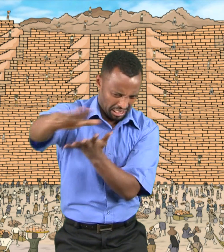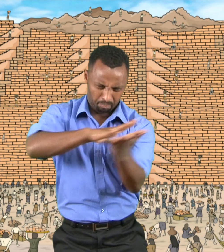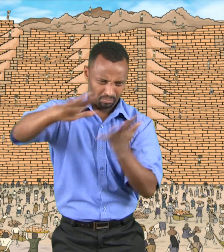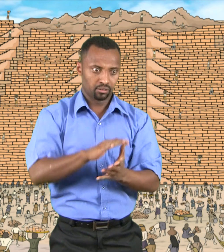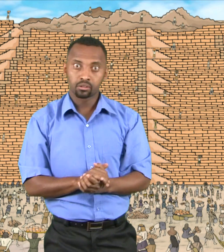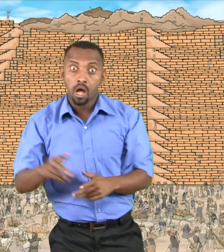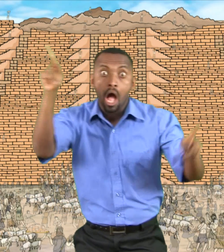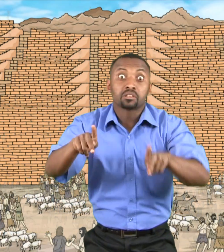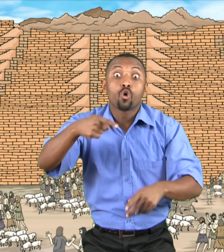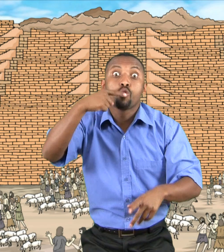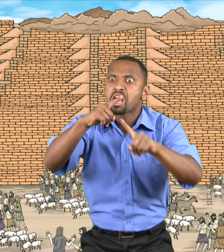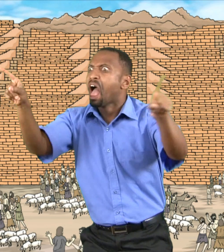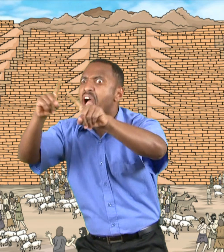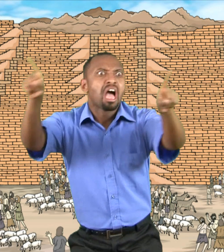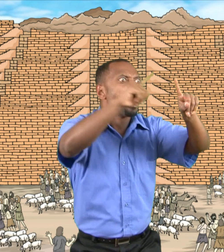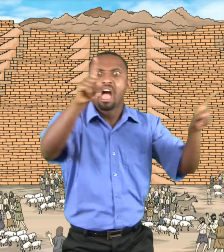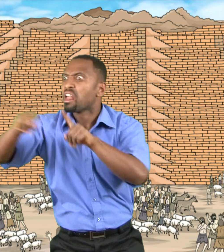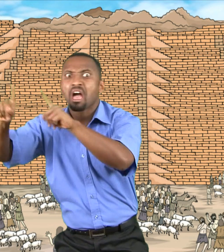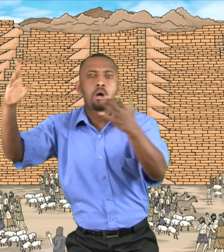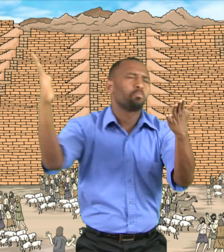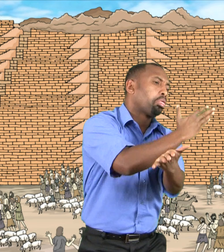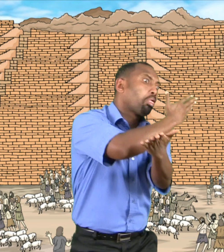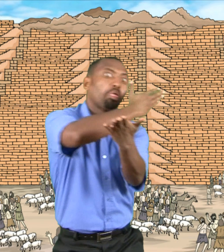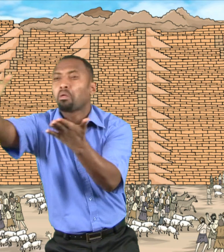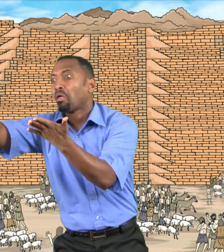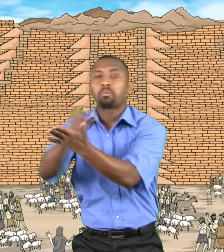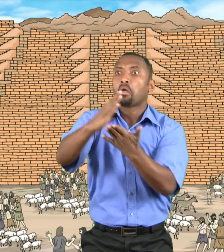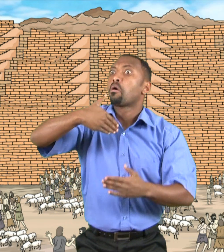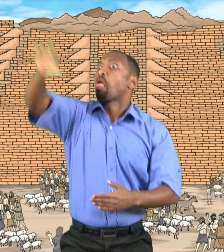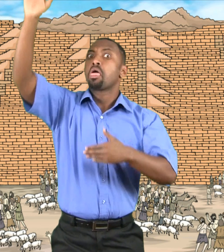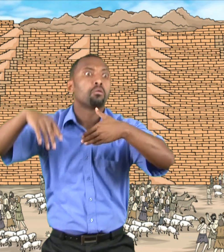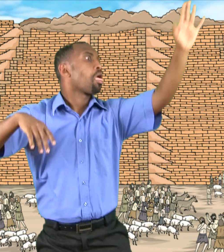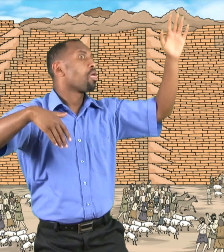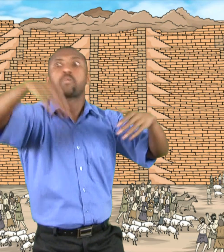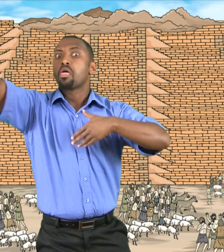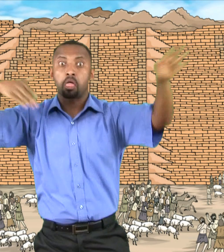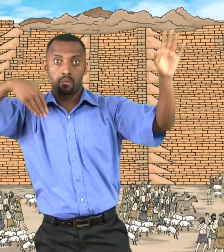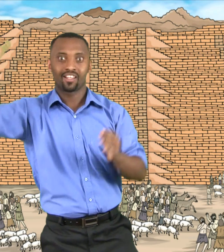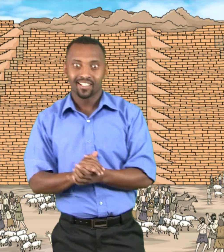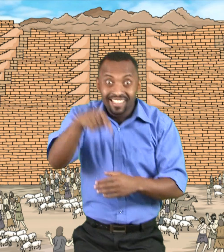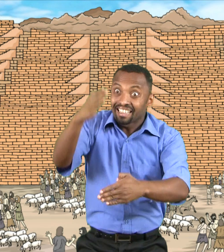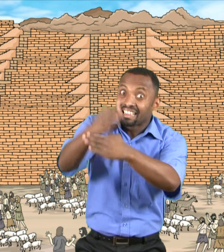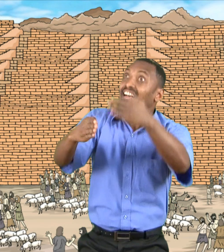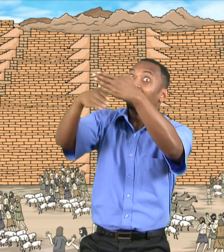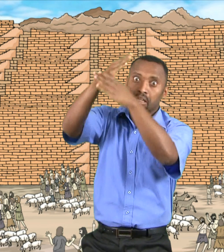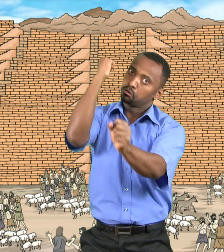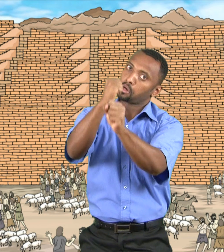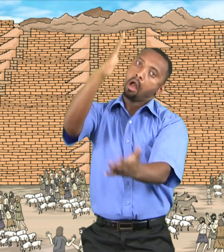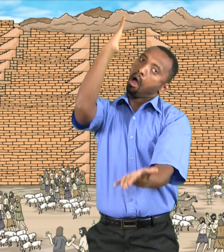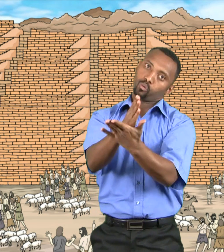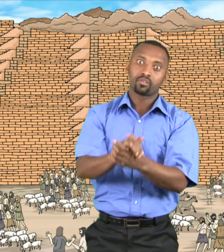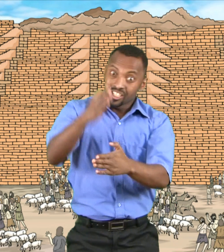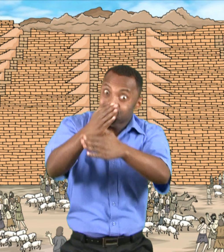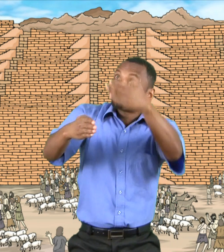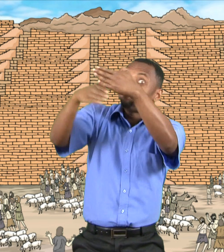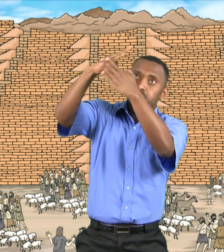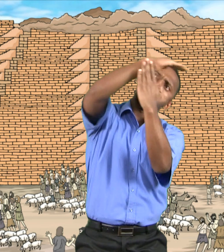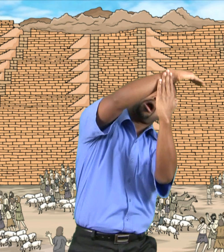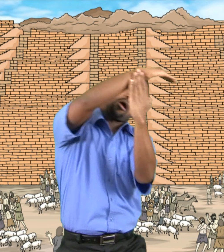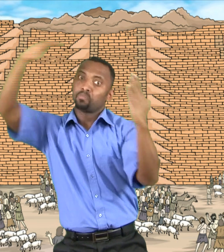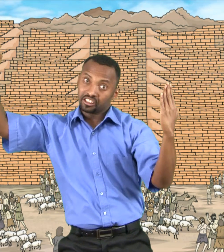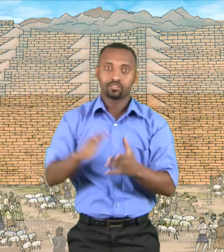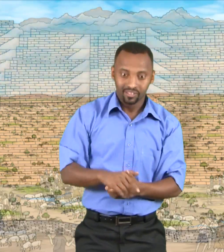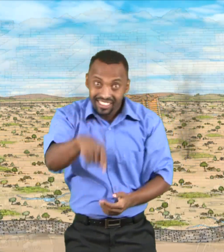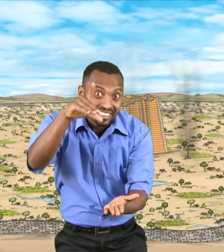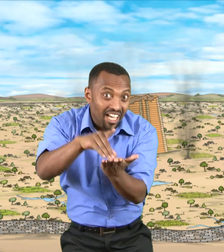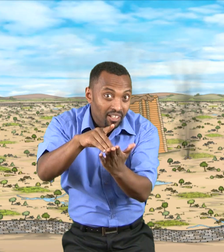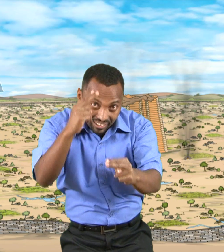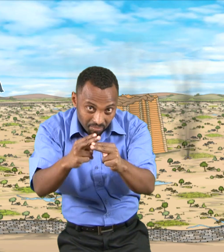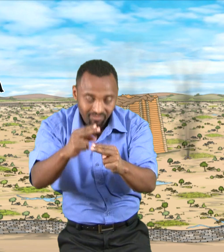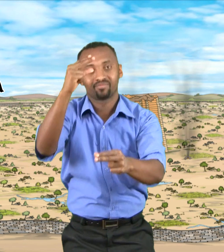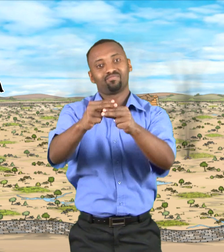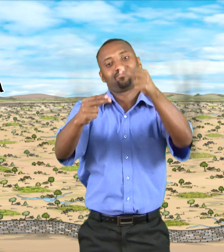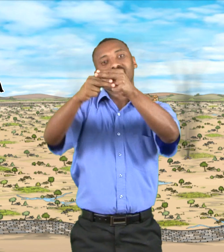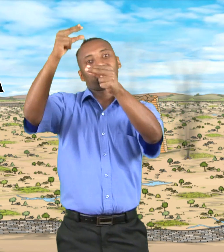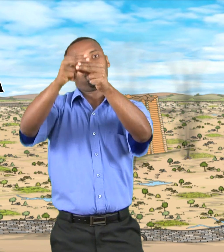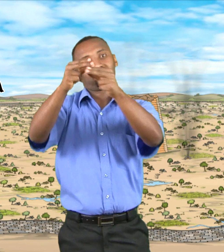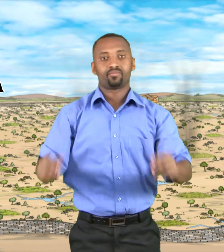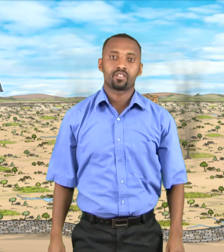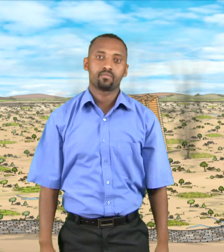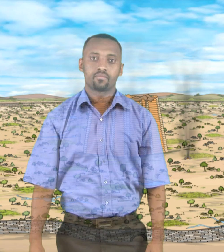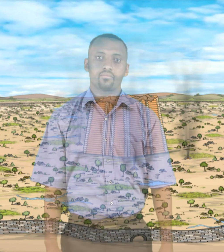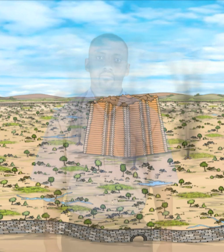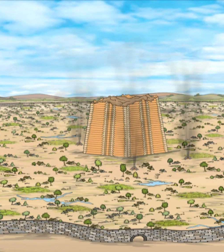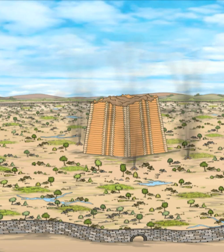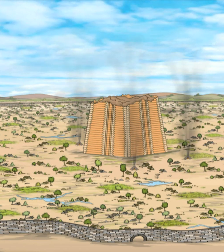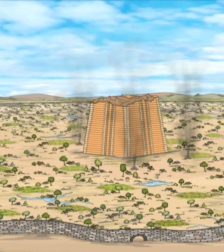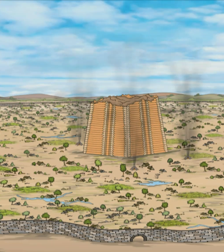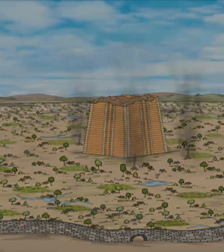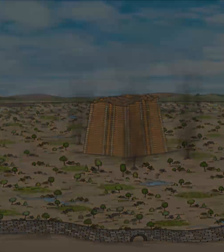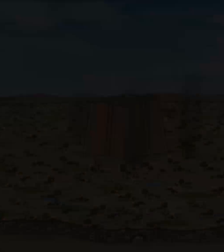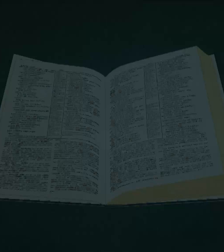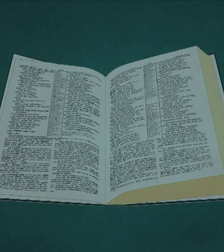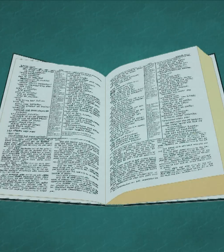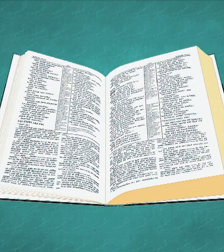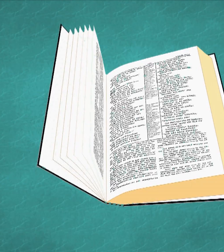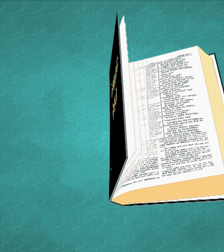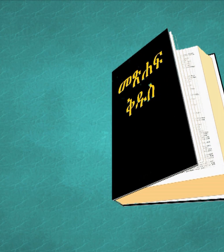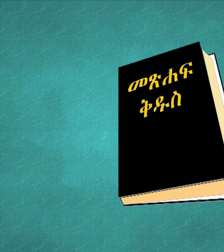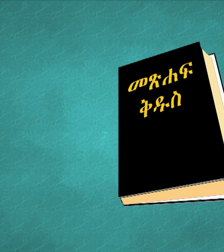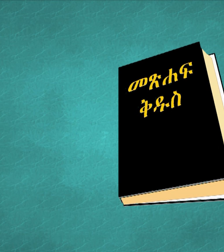So the LORD scattered them from there over the face of all the earth, and they stopped building the city. That is why it is called Babel, for there the LORD confused the language of the whole world, and from that place the LORD scattered them over the face of all the earth.